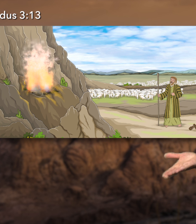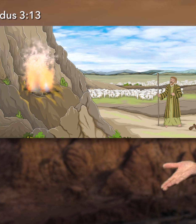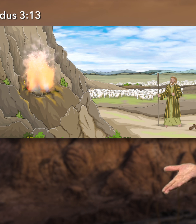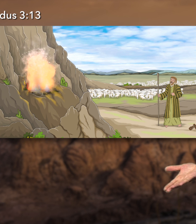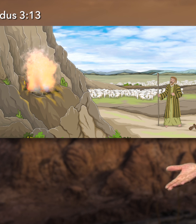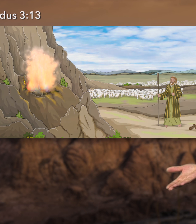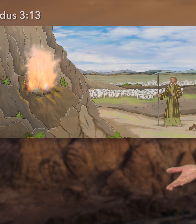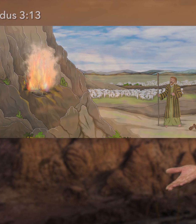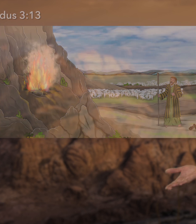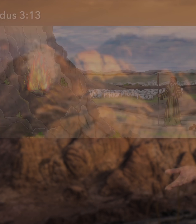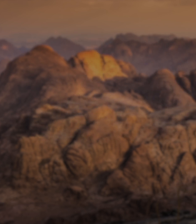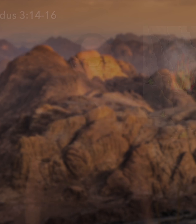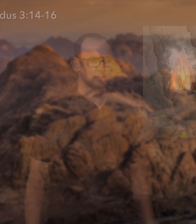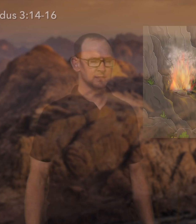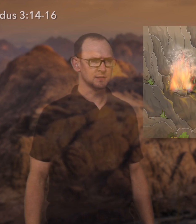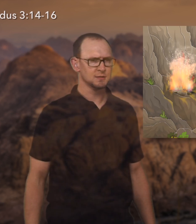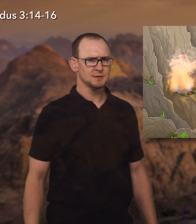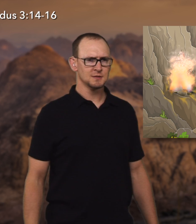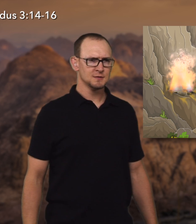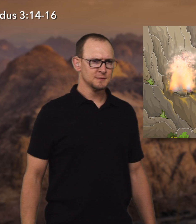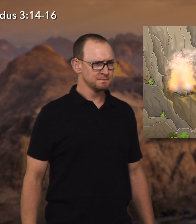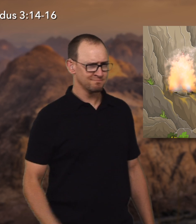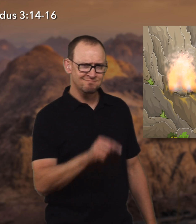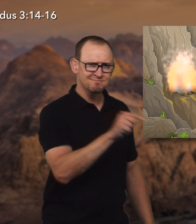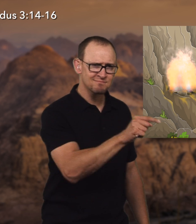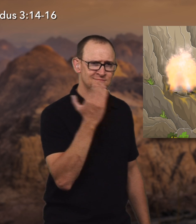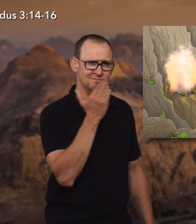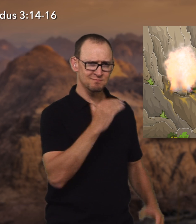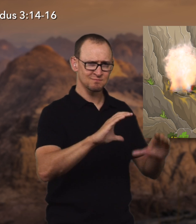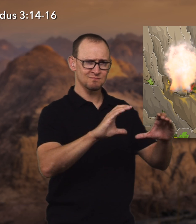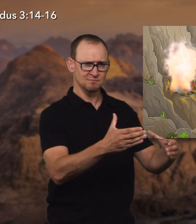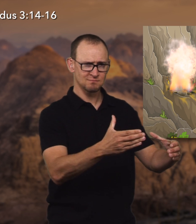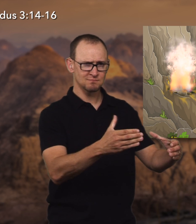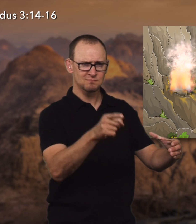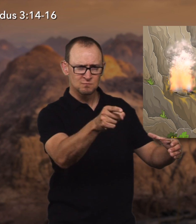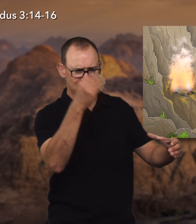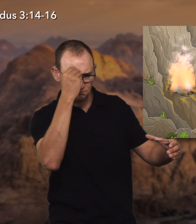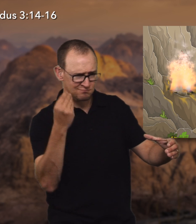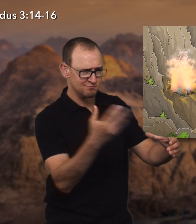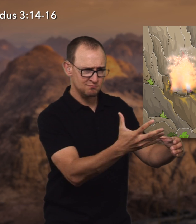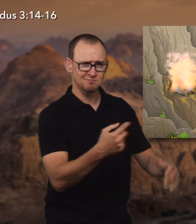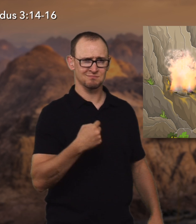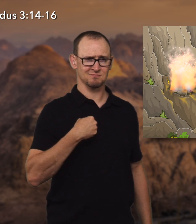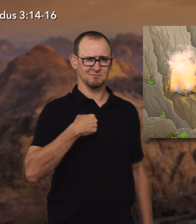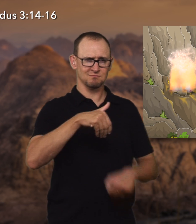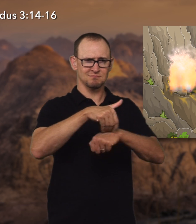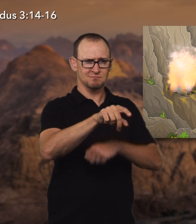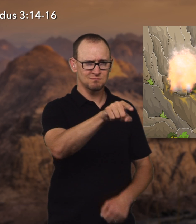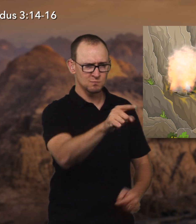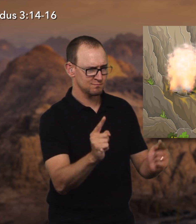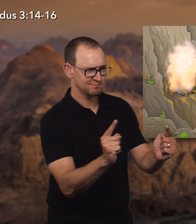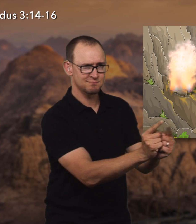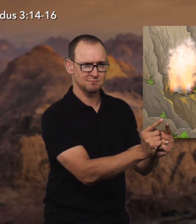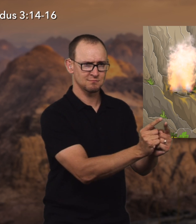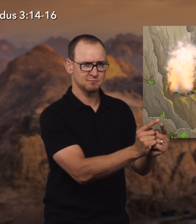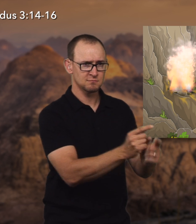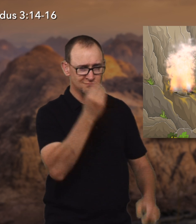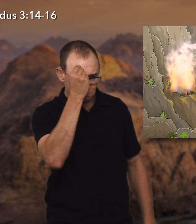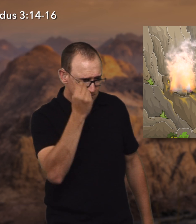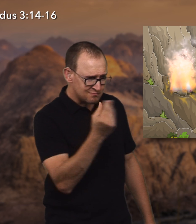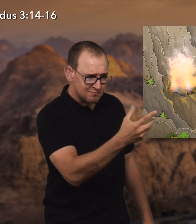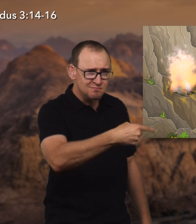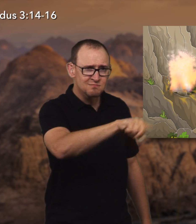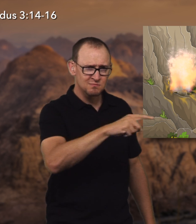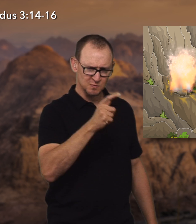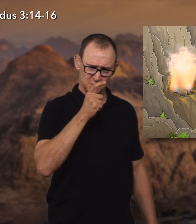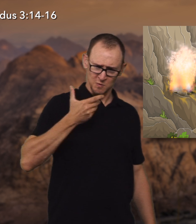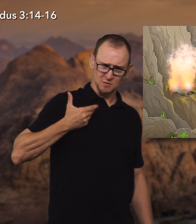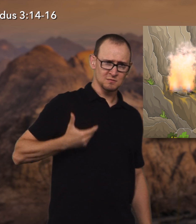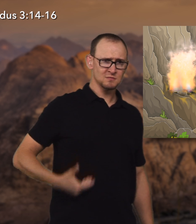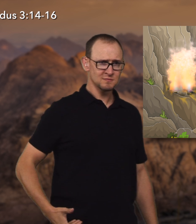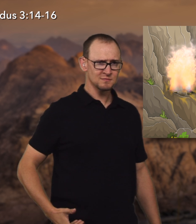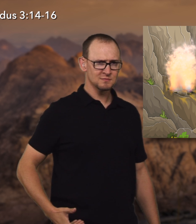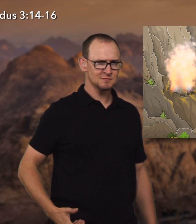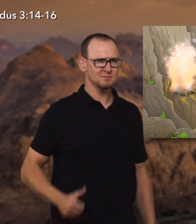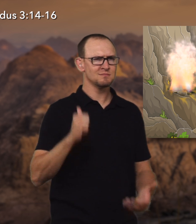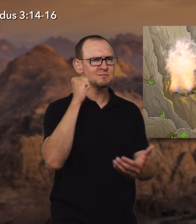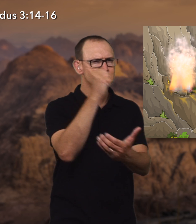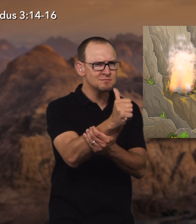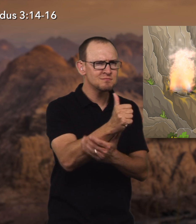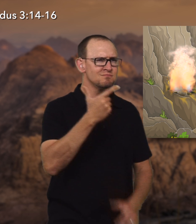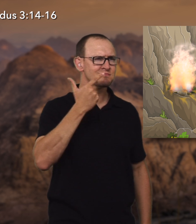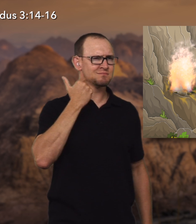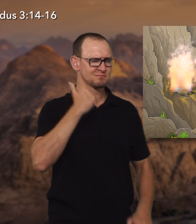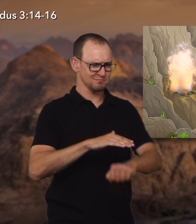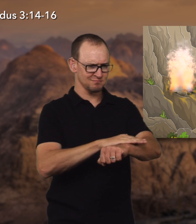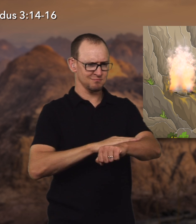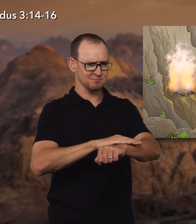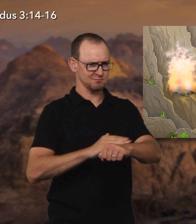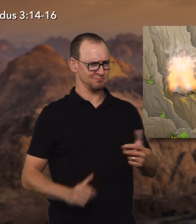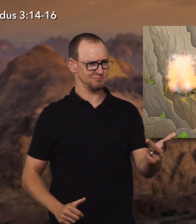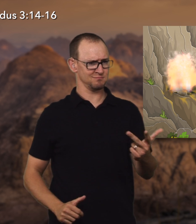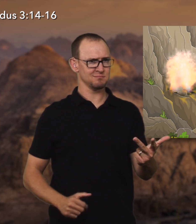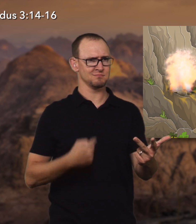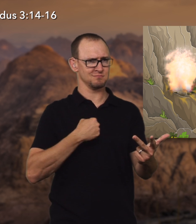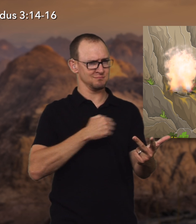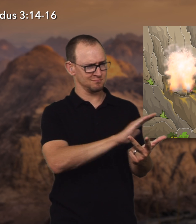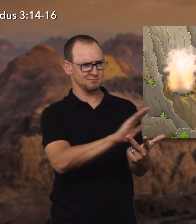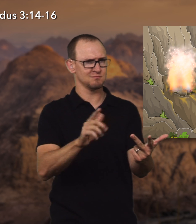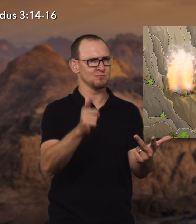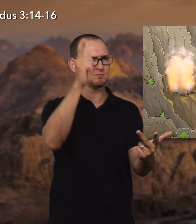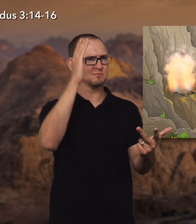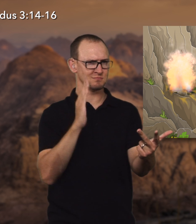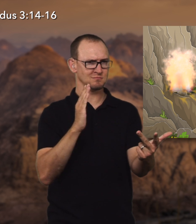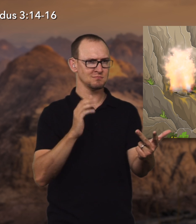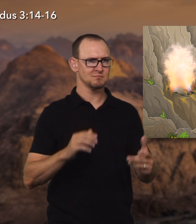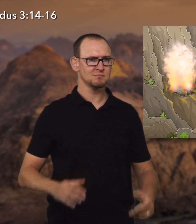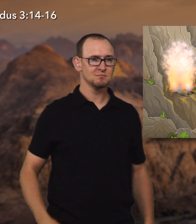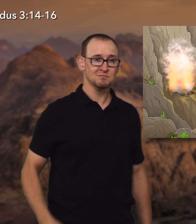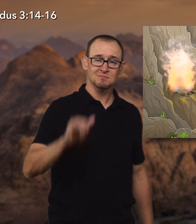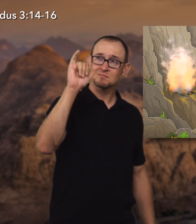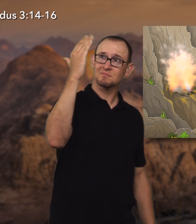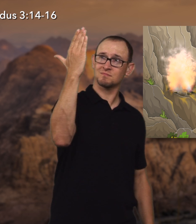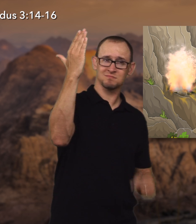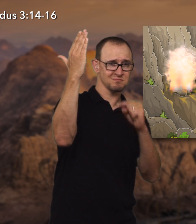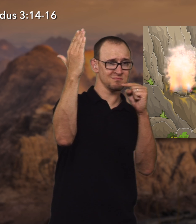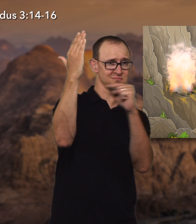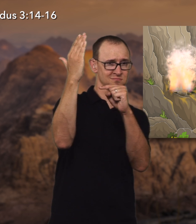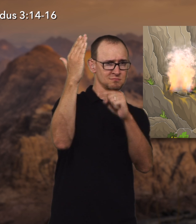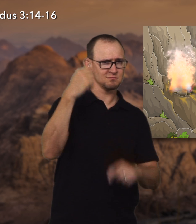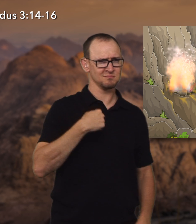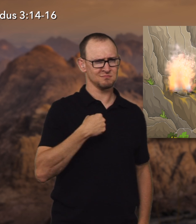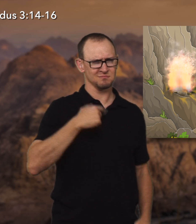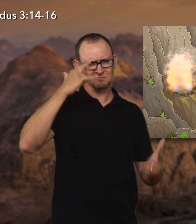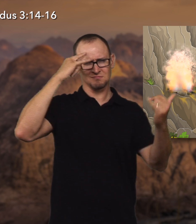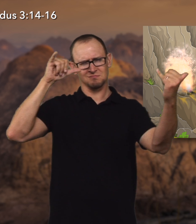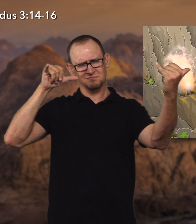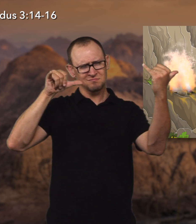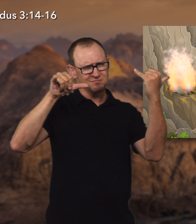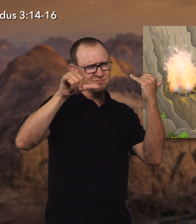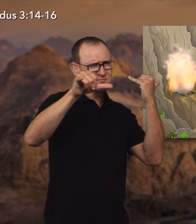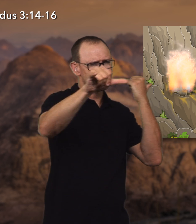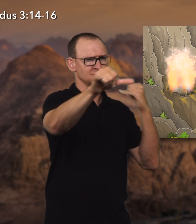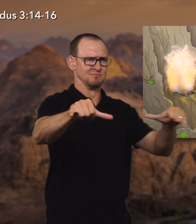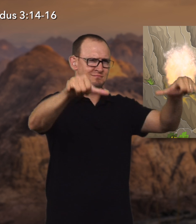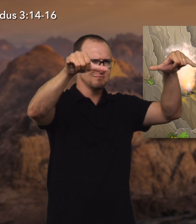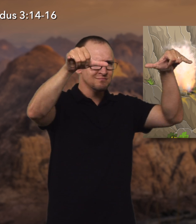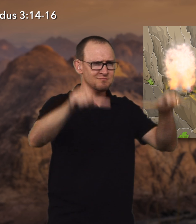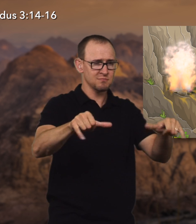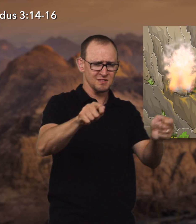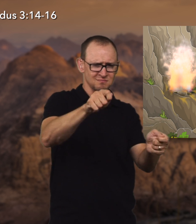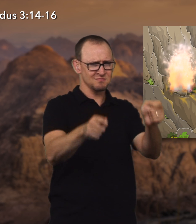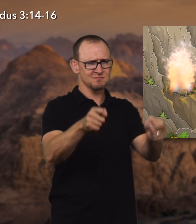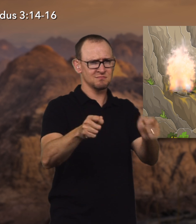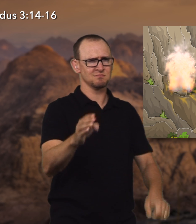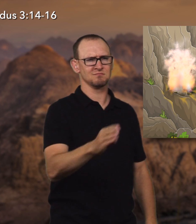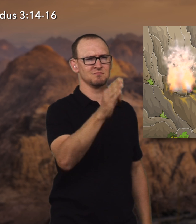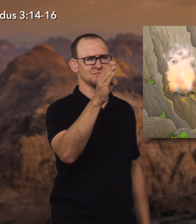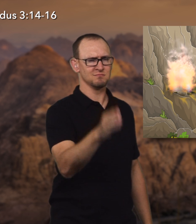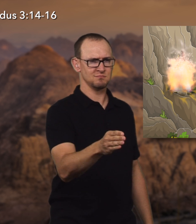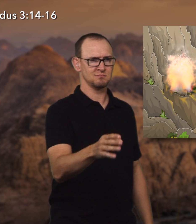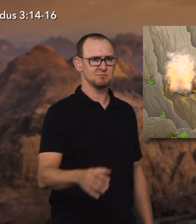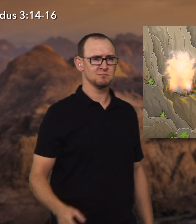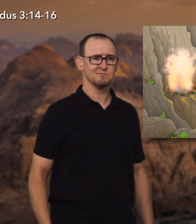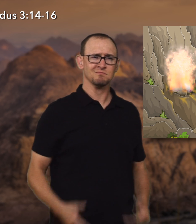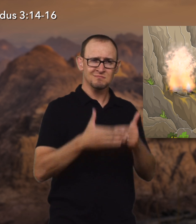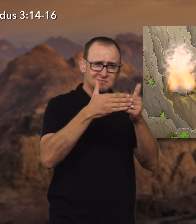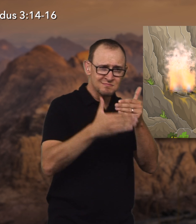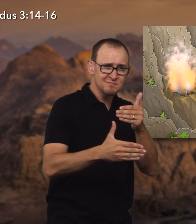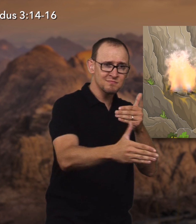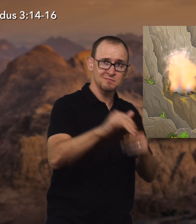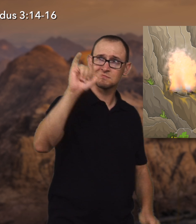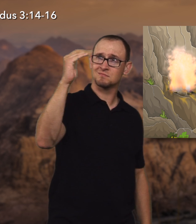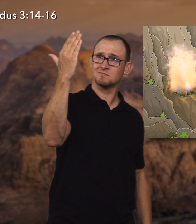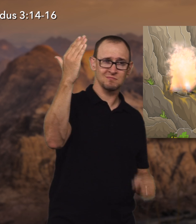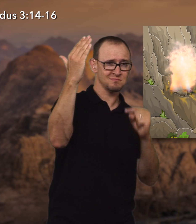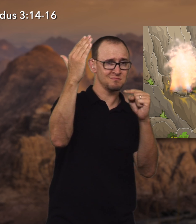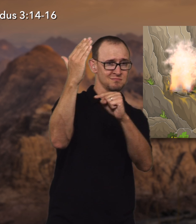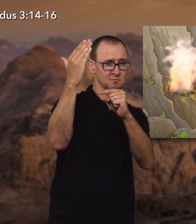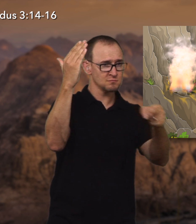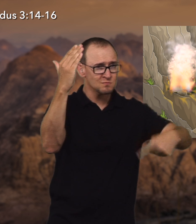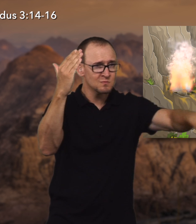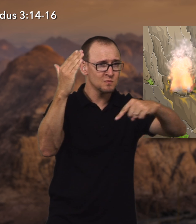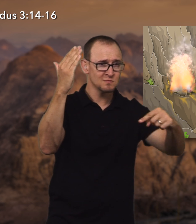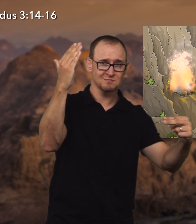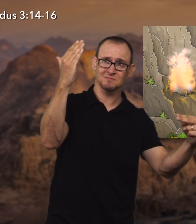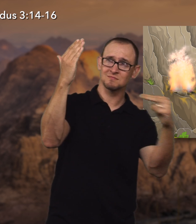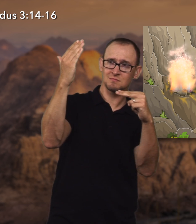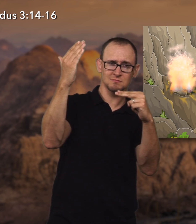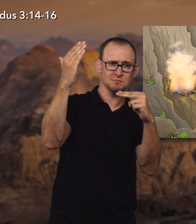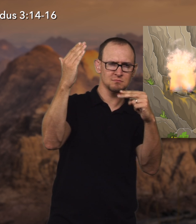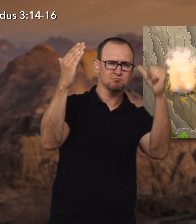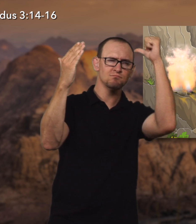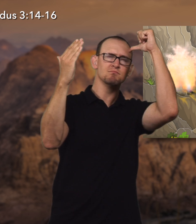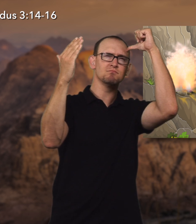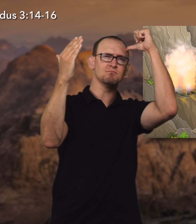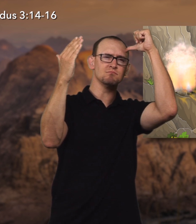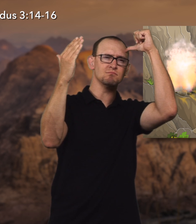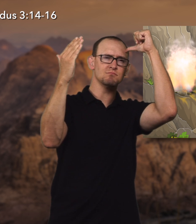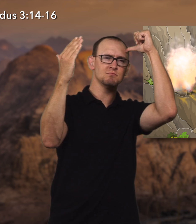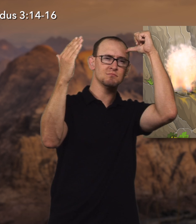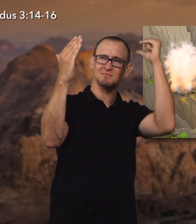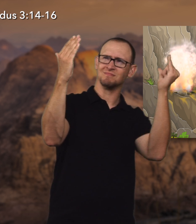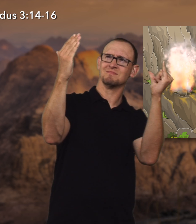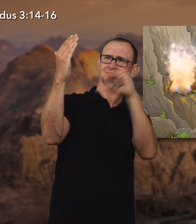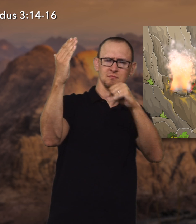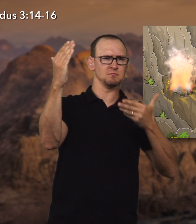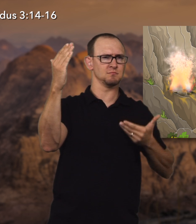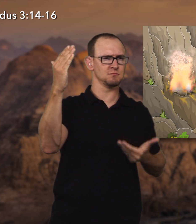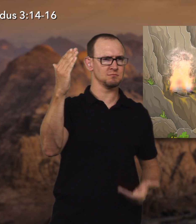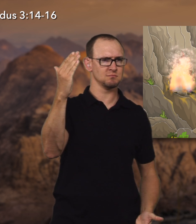This is what you are to say to the Israelites: ‘I AM has sent me to you.’” God also told Moses, “Say to the Israelites, ‘The LORD, the God of your fathers—the God of Abraham, the God of Isaac, and the God of Jacob—has sent me to you.’